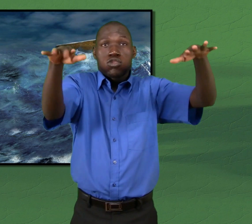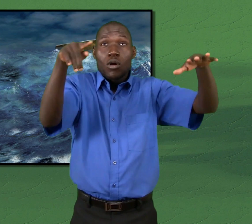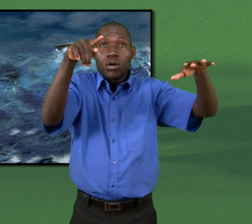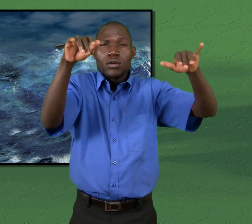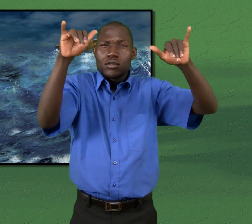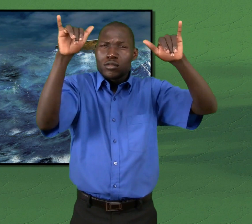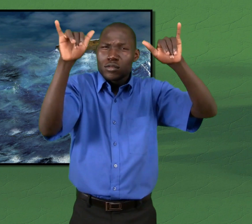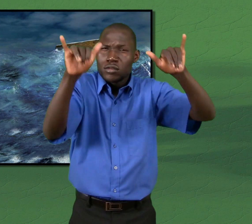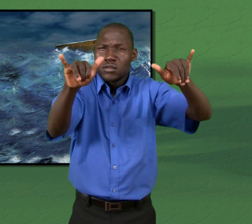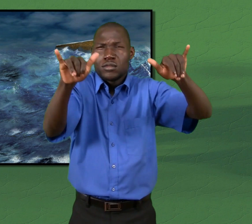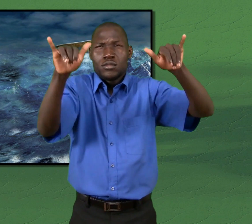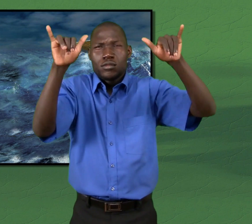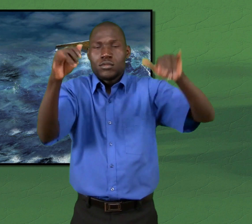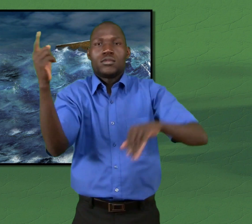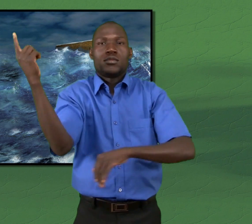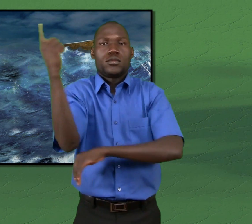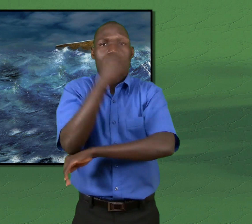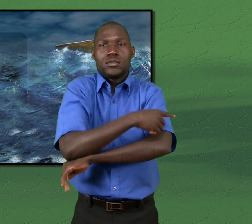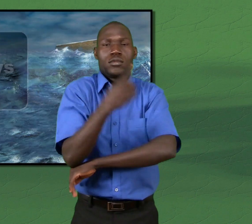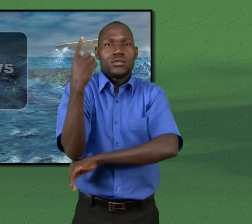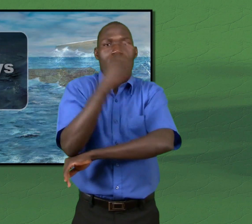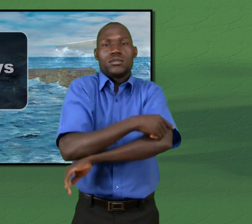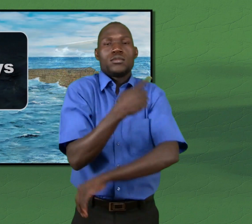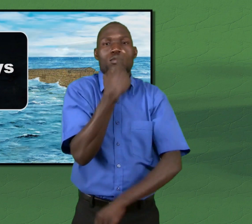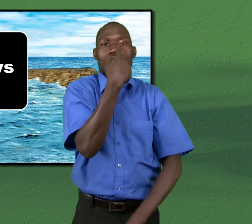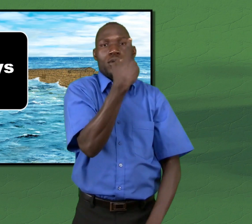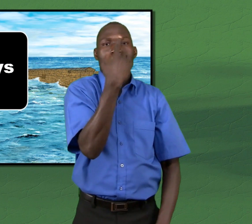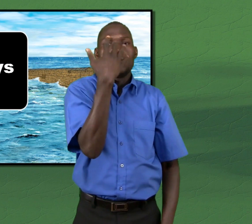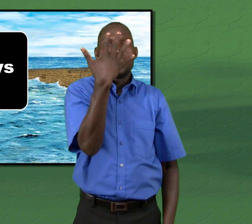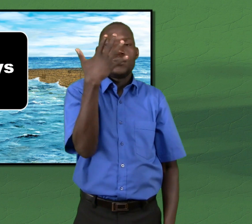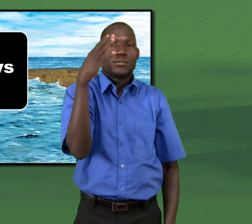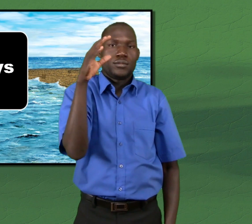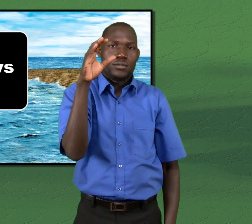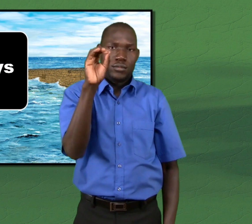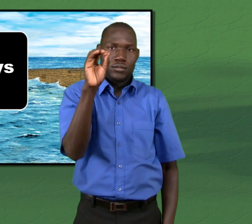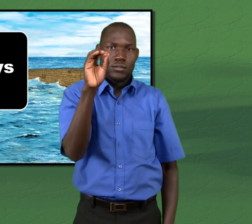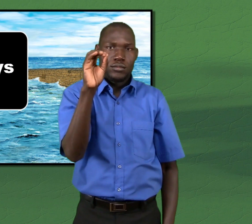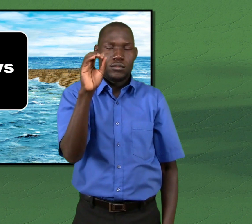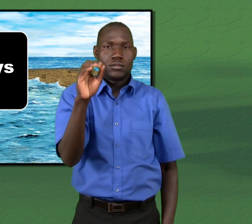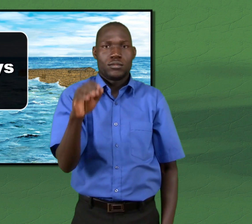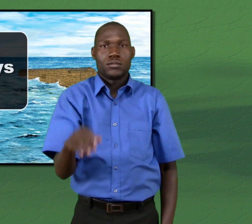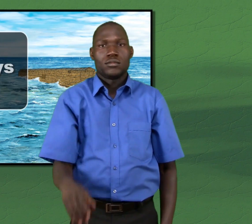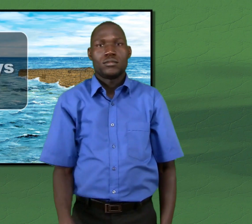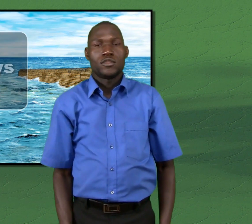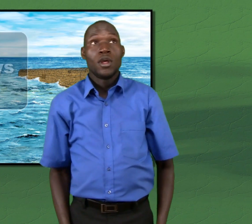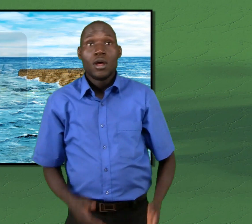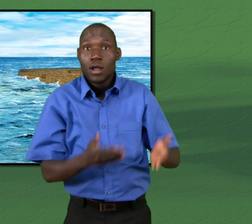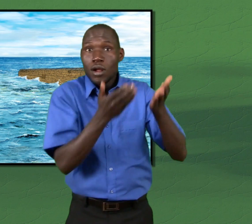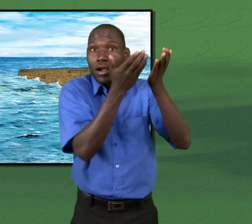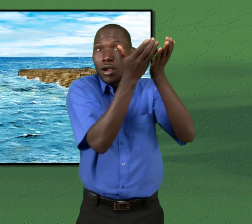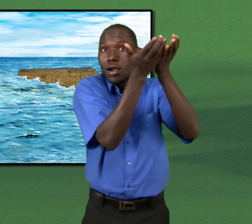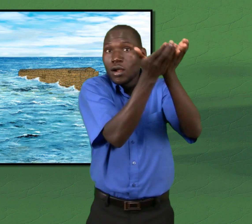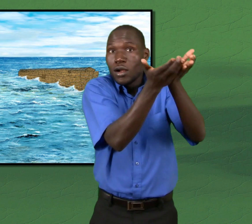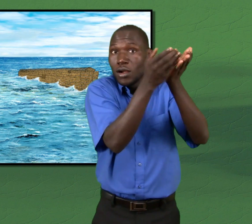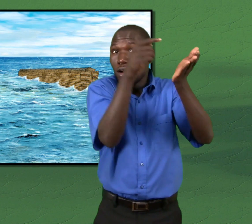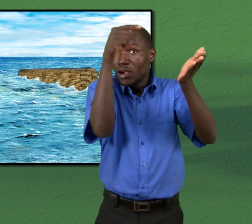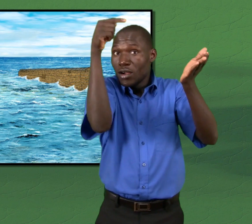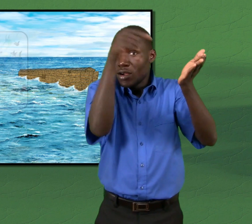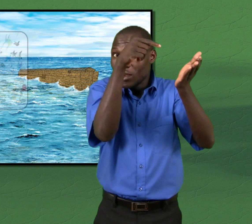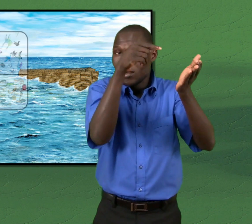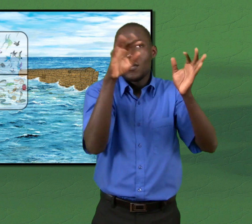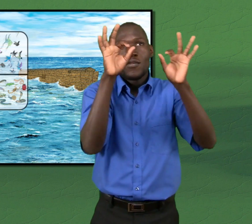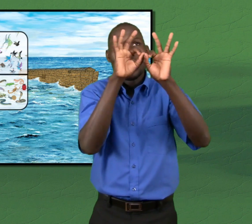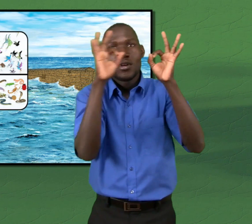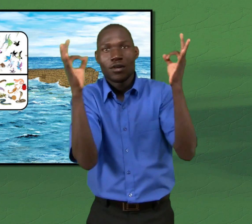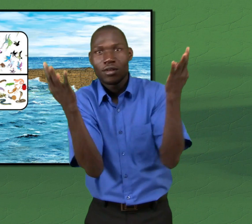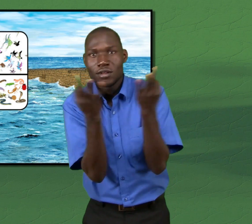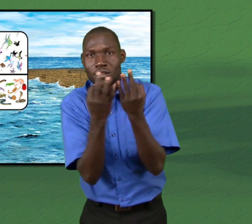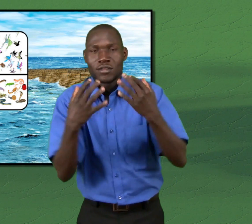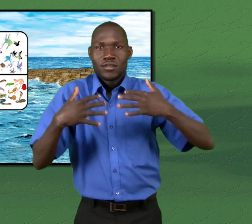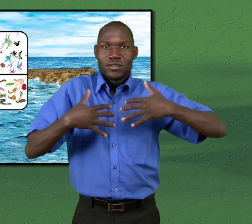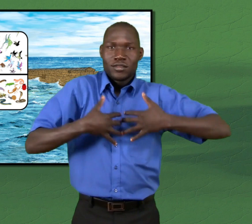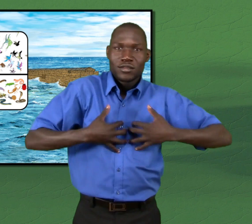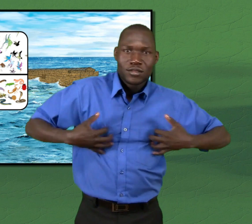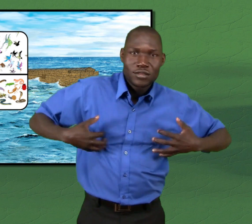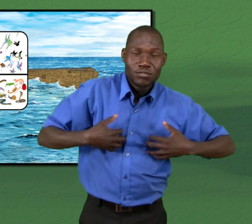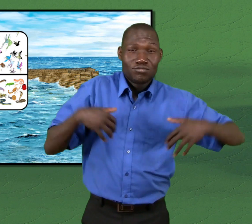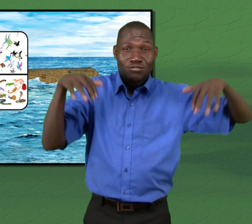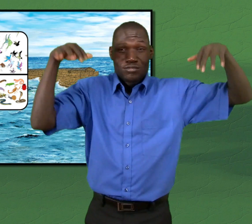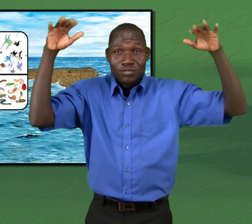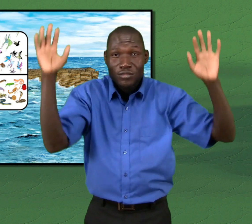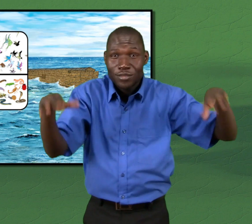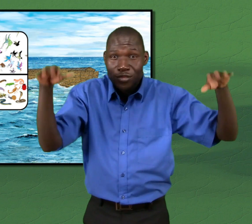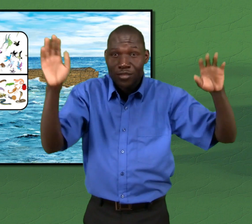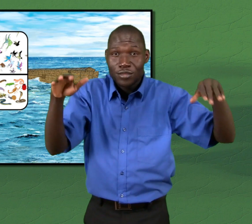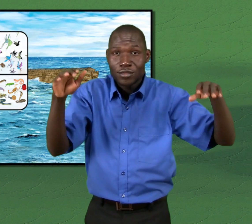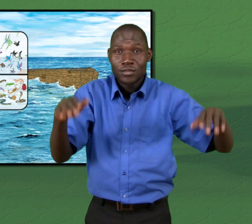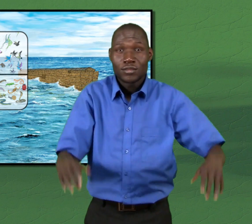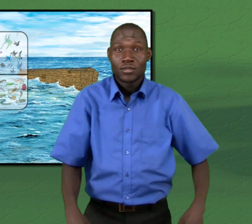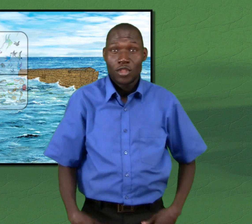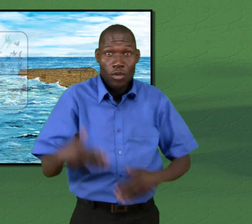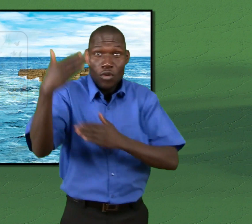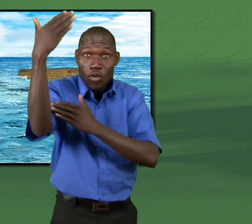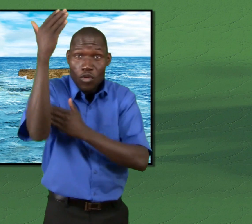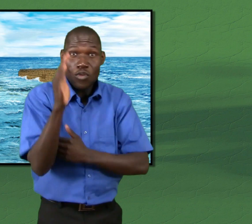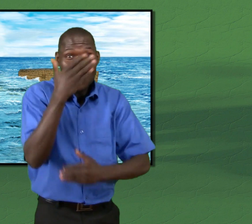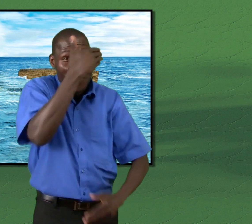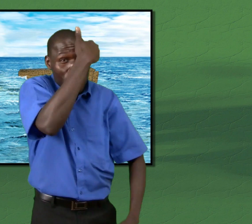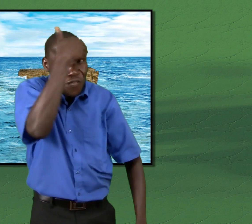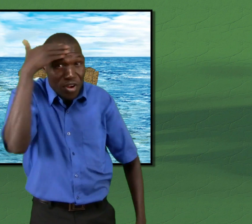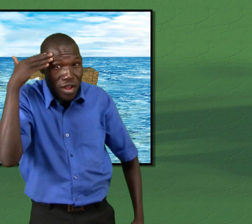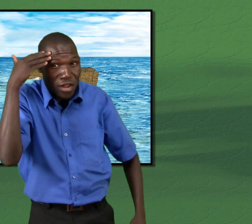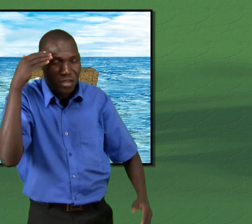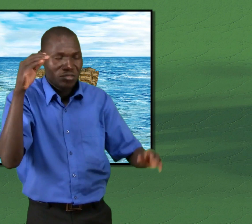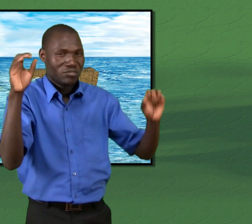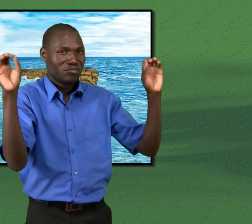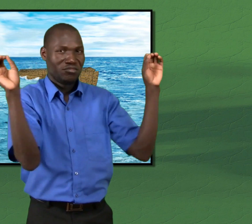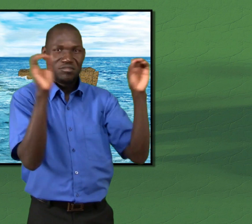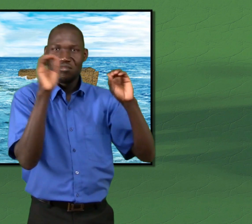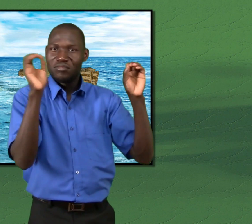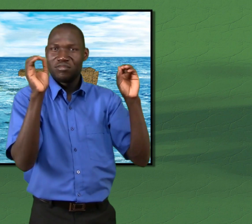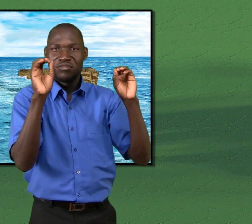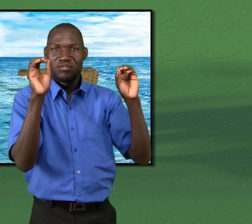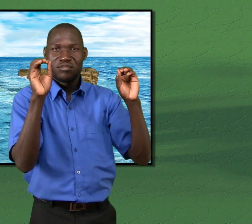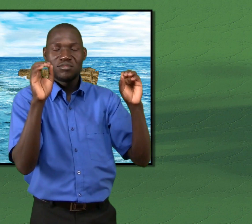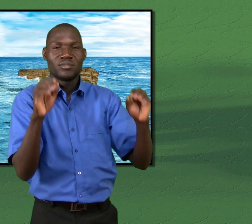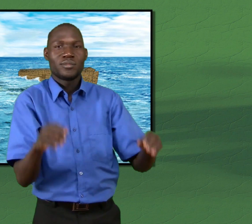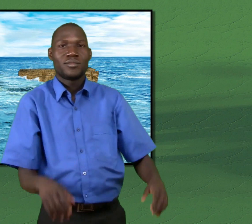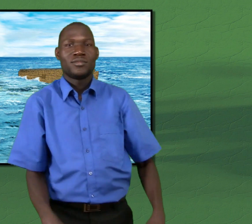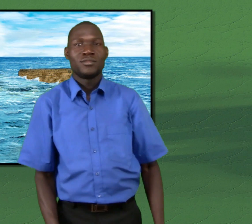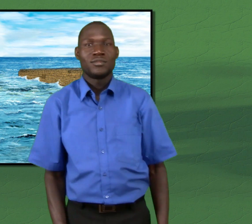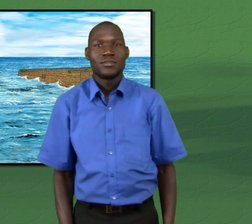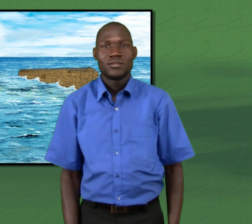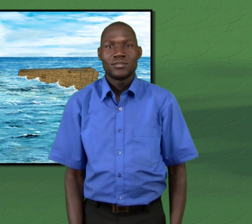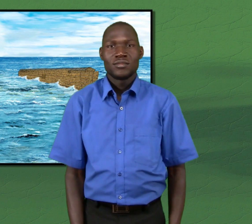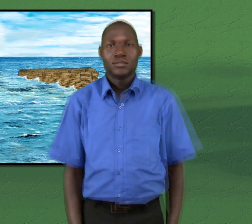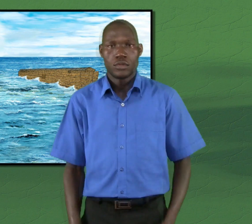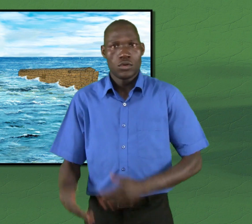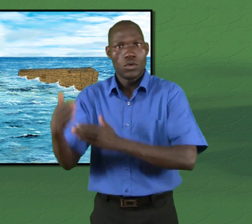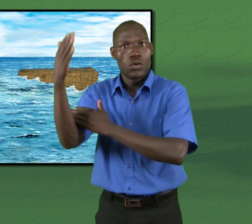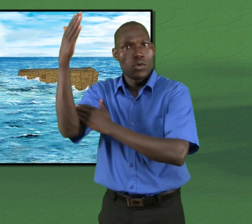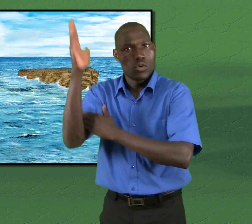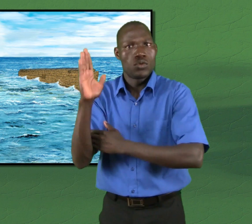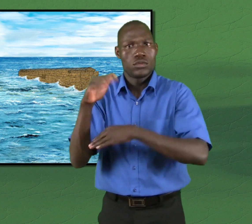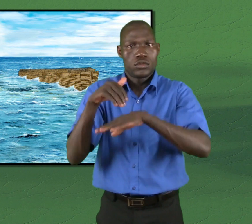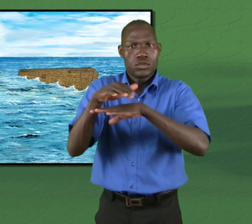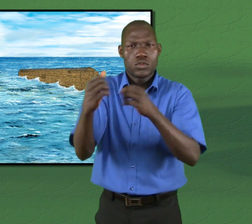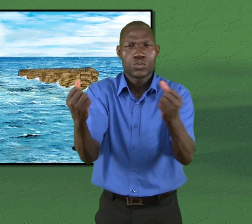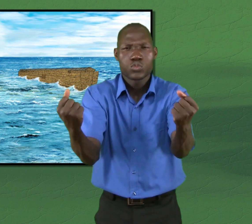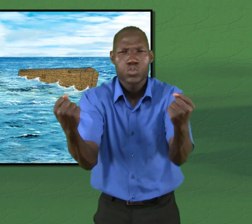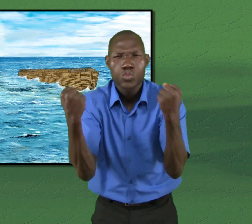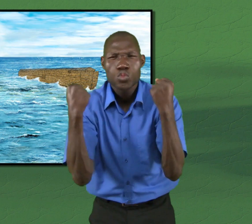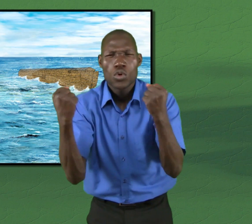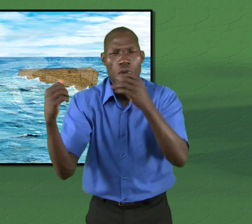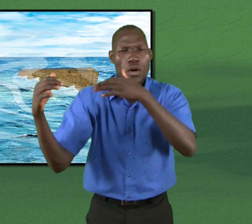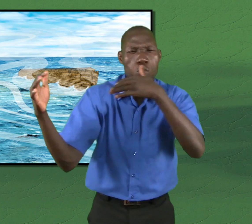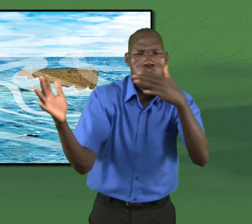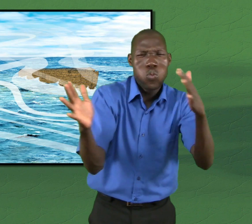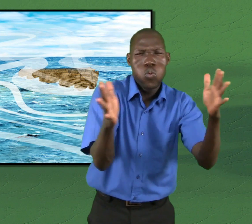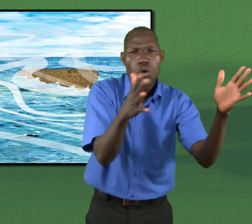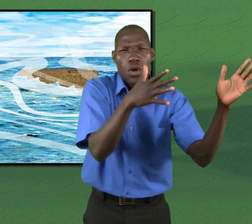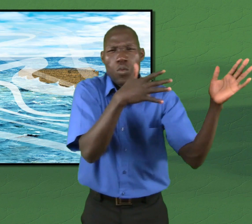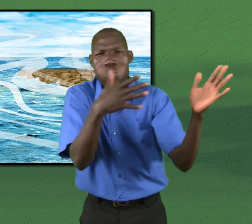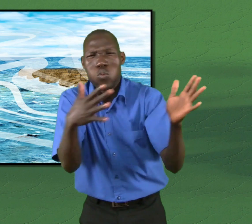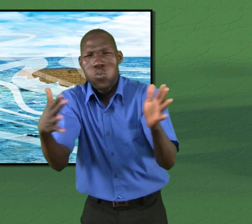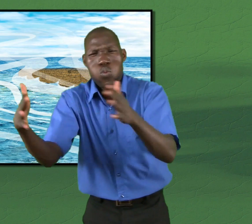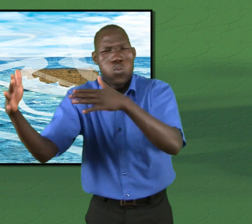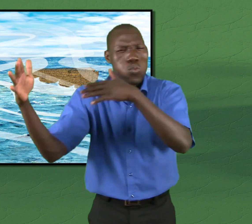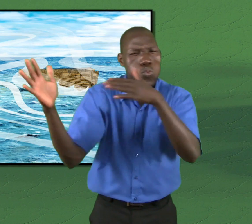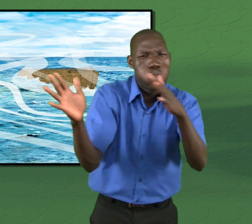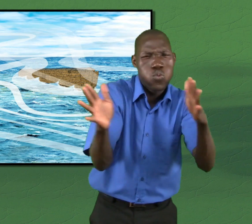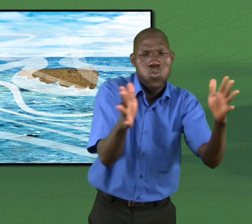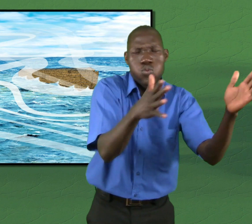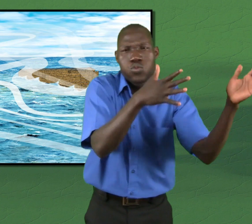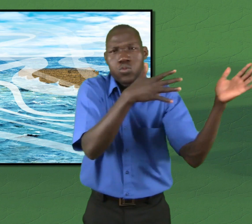And the waters prevailed upon the earth for 150 days. But God remembered Noah and all the animals and livestock that were with him in the ark.